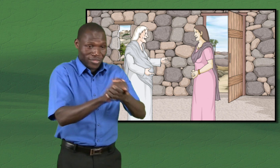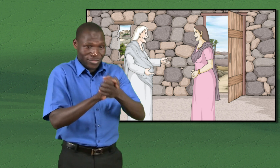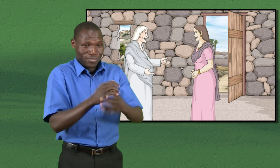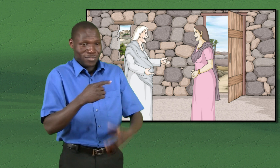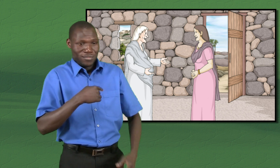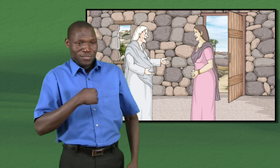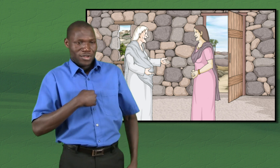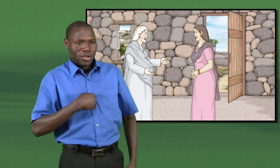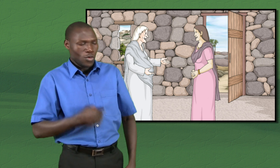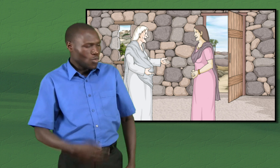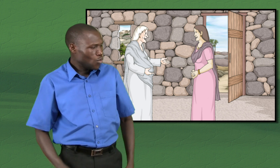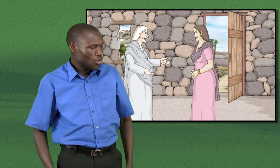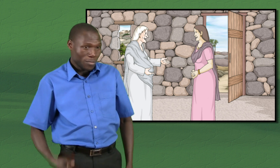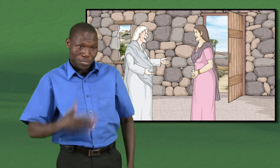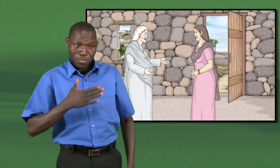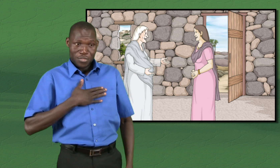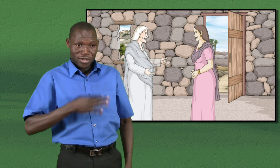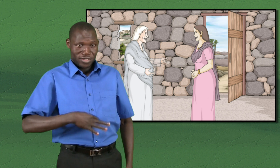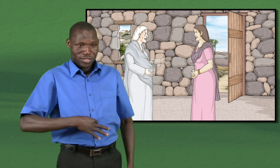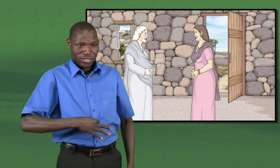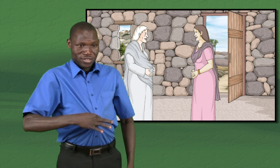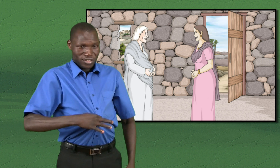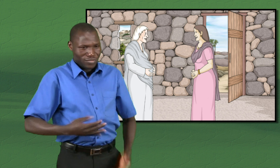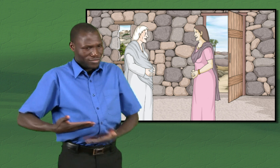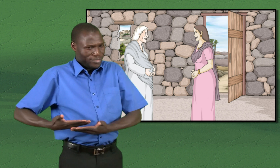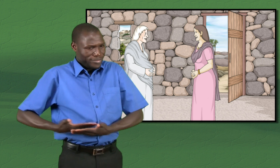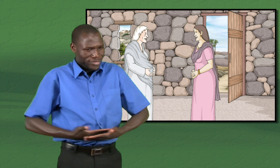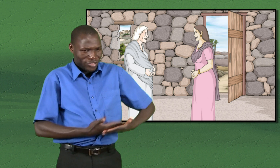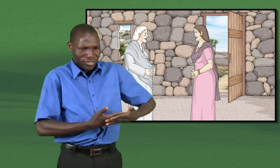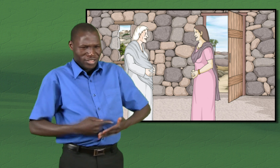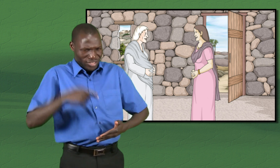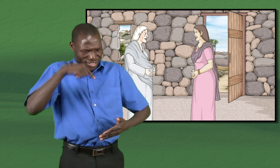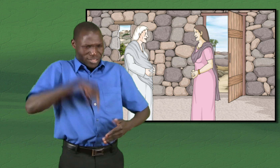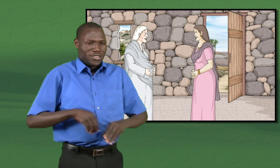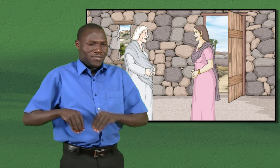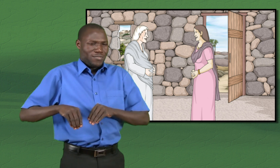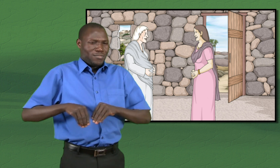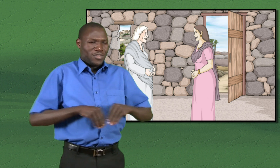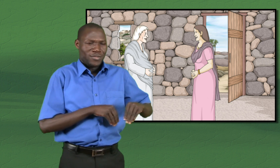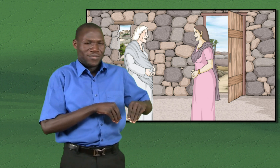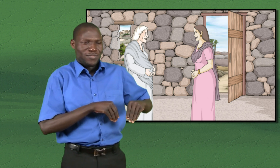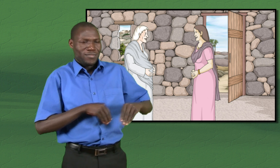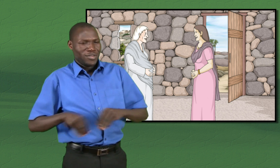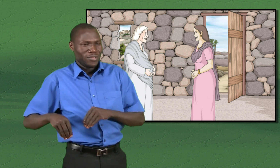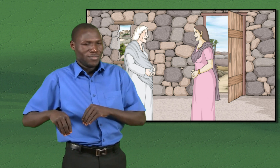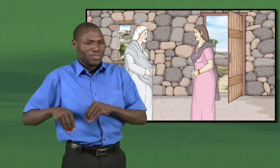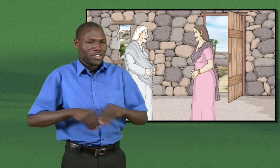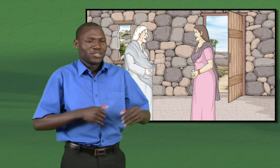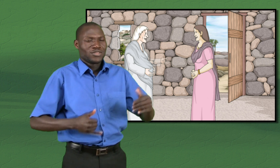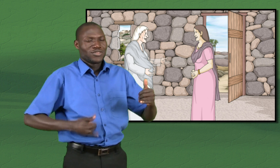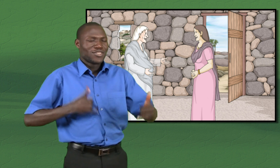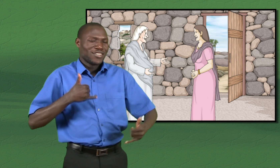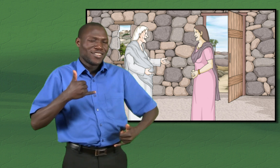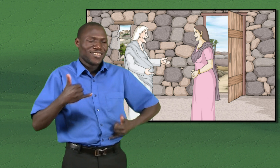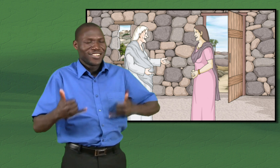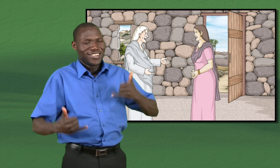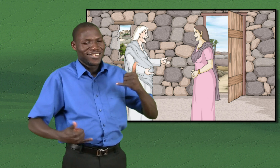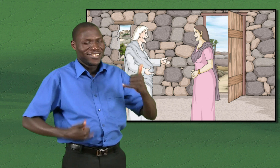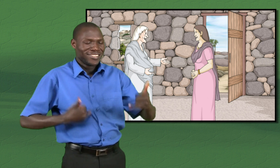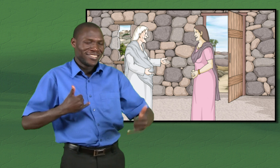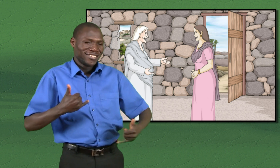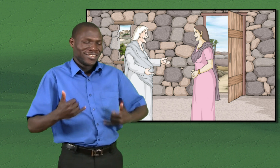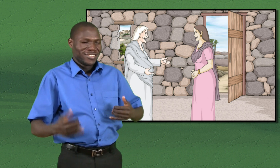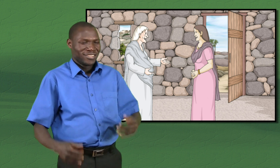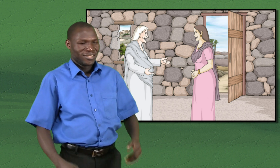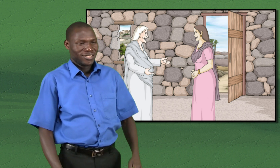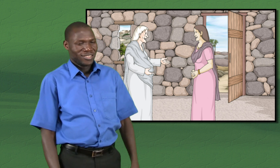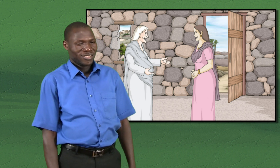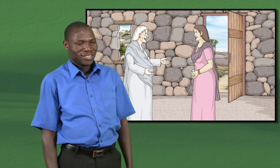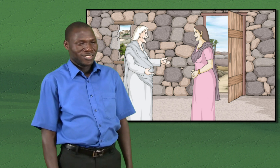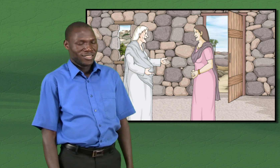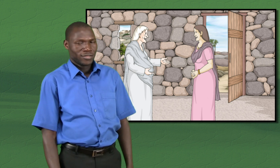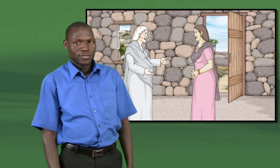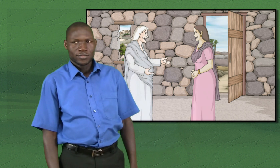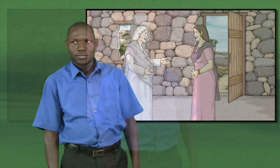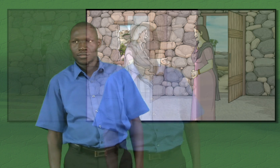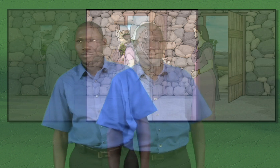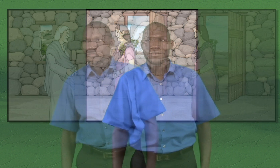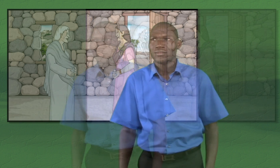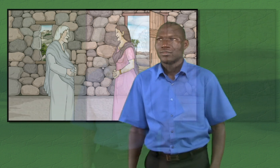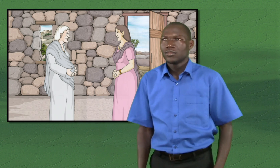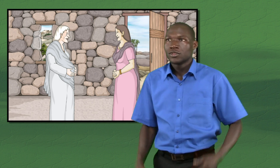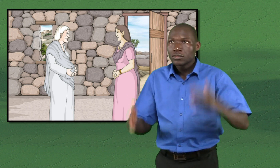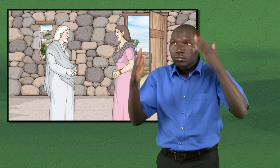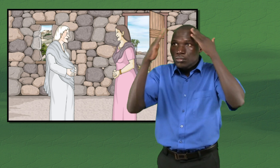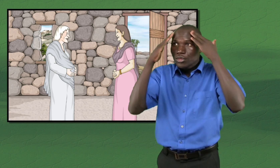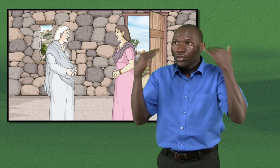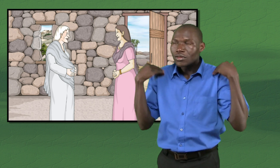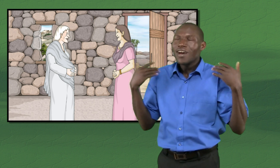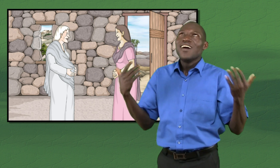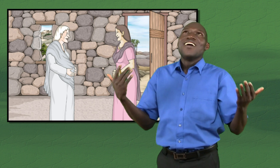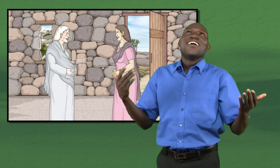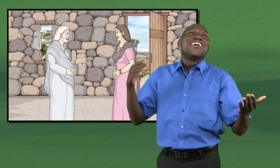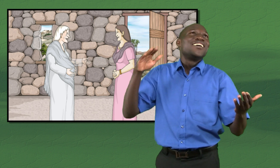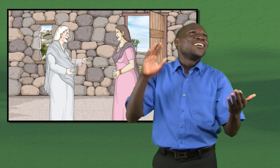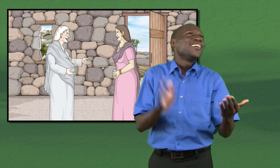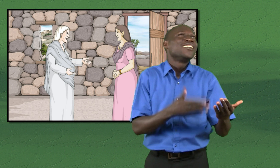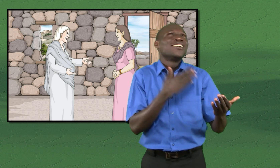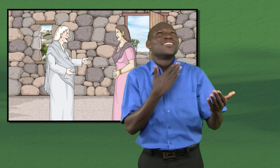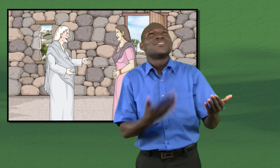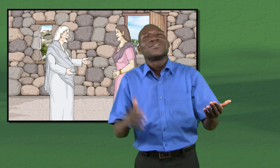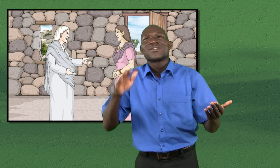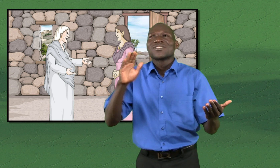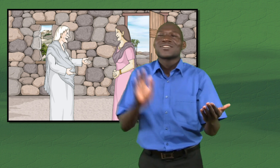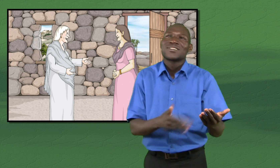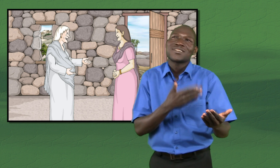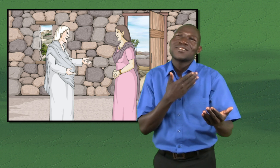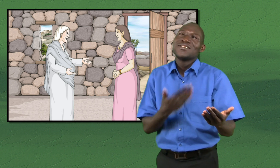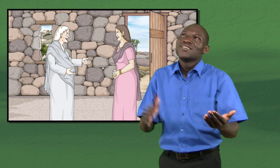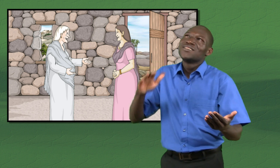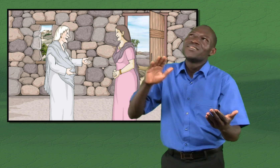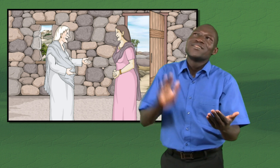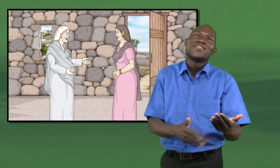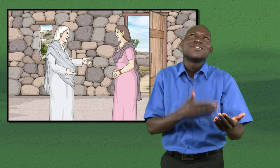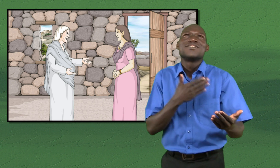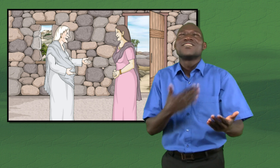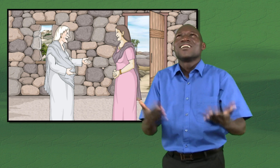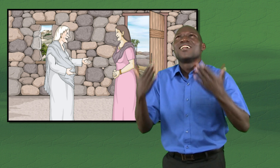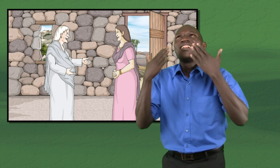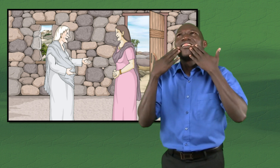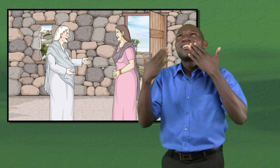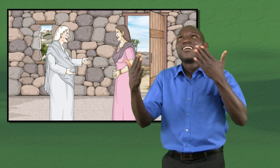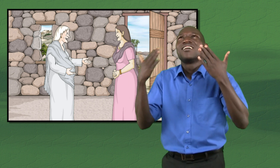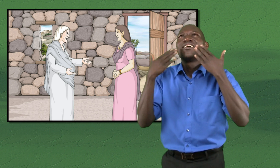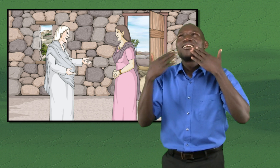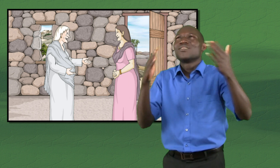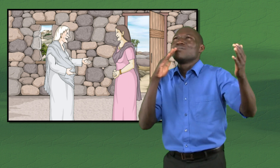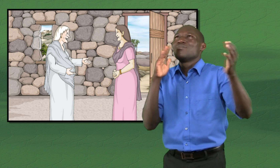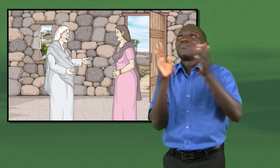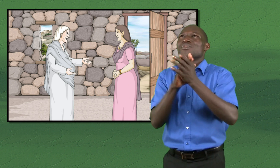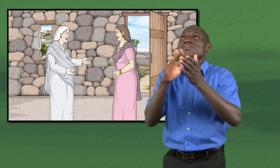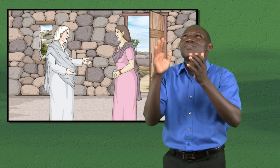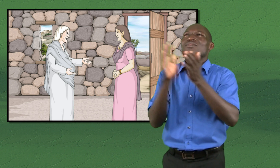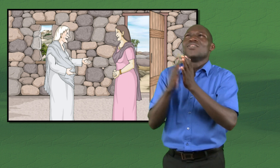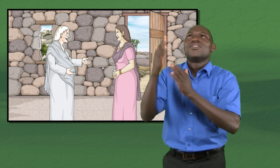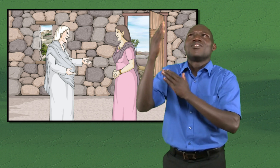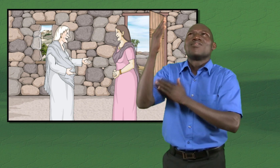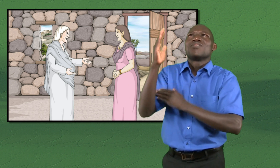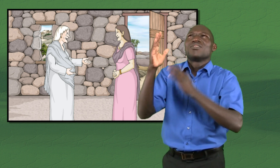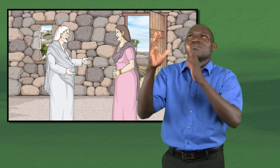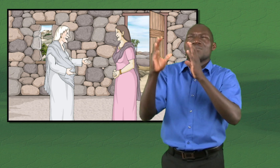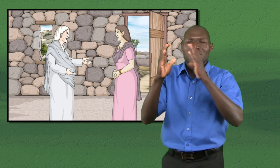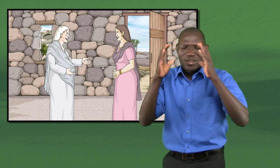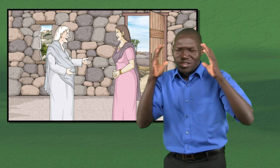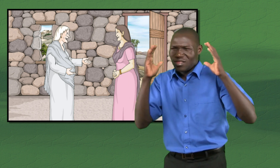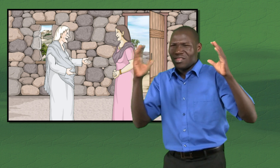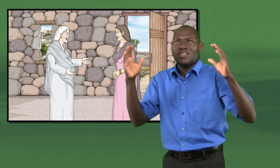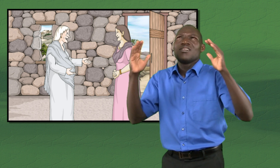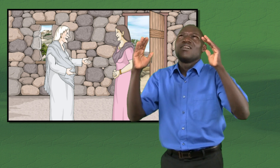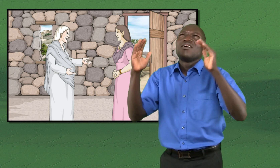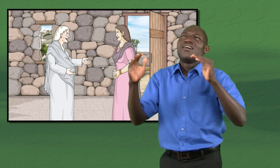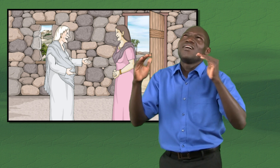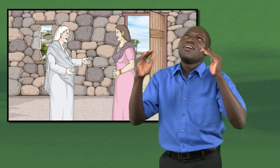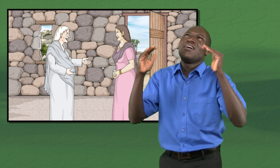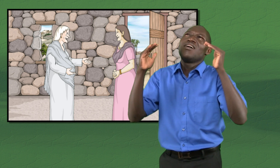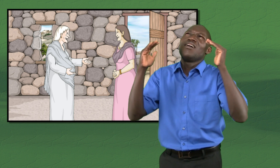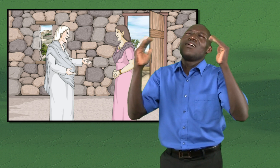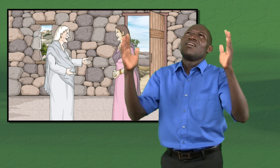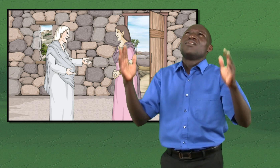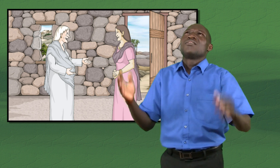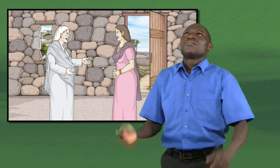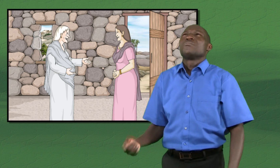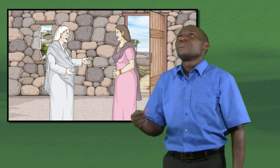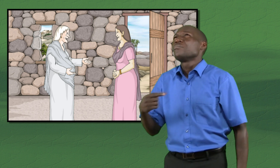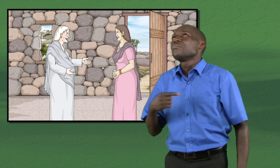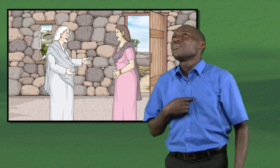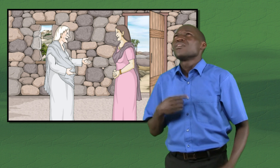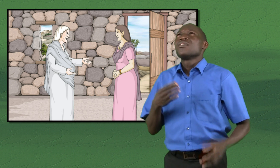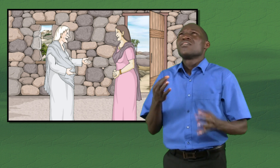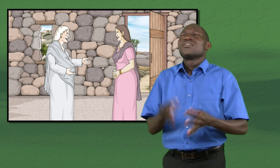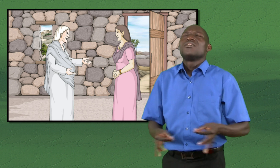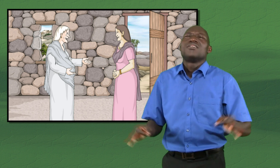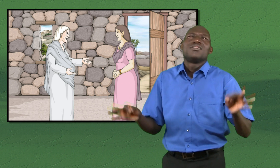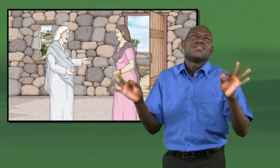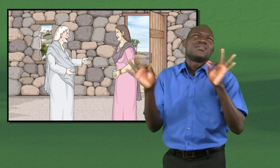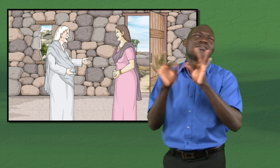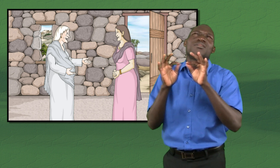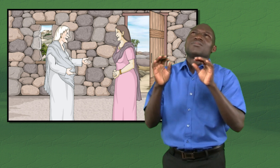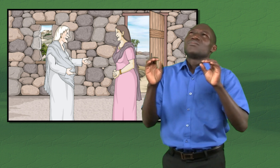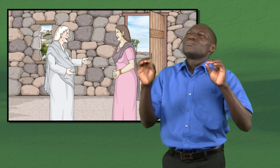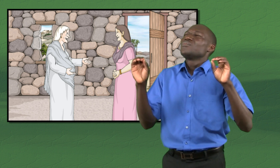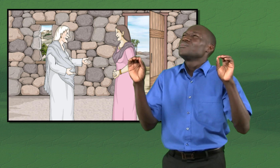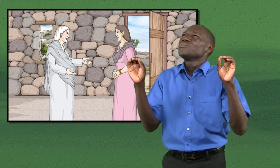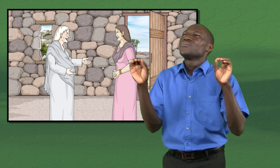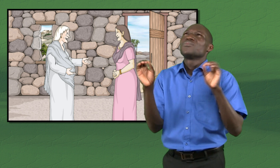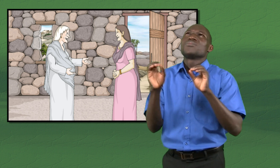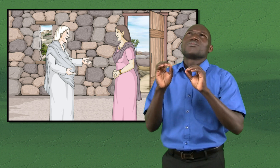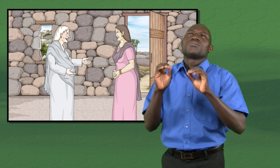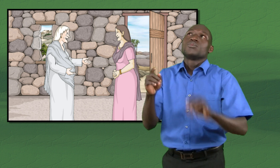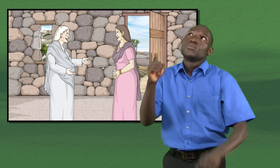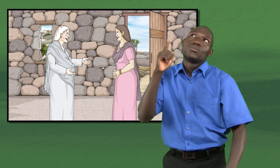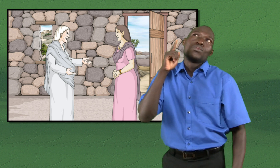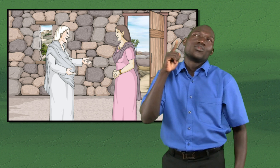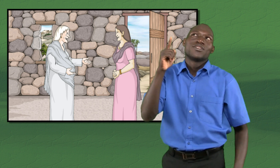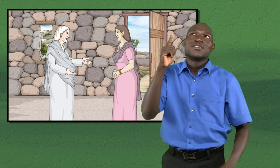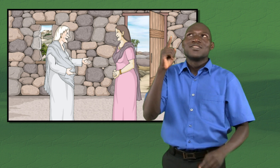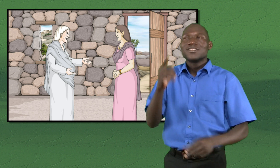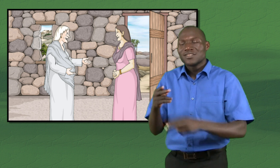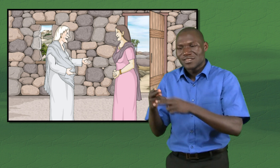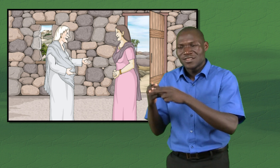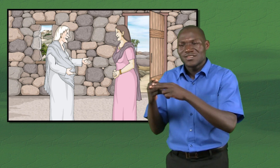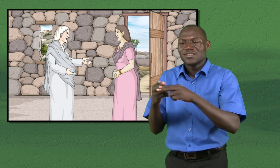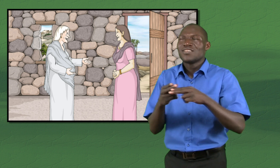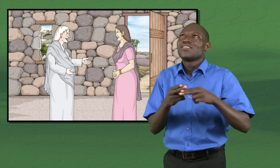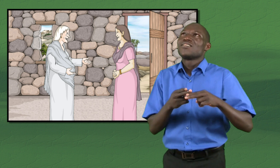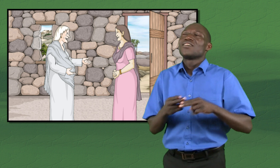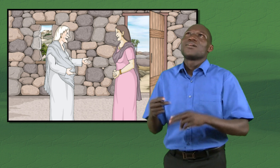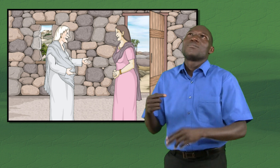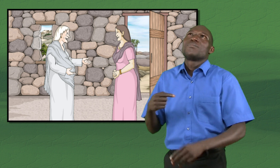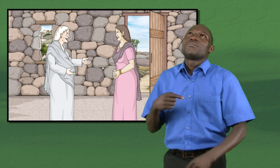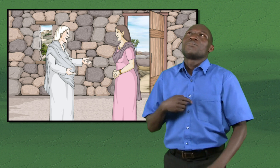From now on all generations will call me blessed. For the Mighty One has done great things for me. Holy is His name. His mercy extends to those who fear Him, from generation to generation. He has performed mighty deeds with His arm; He has scattered those who are proud in the thoughts of their hearts.